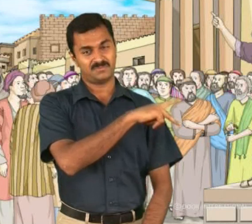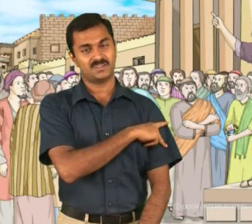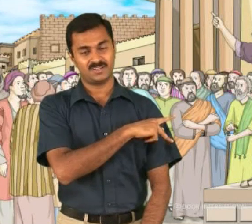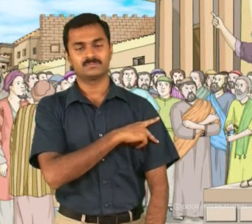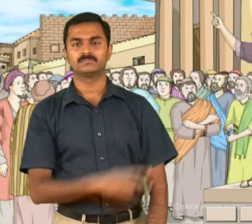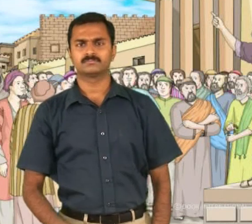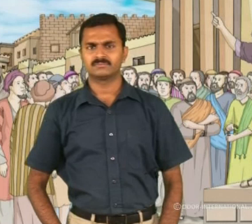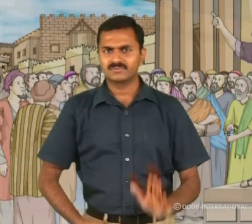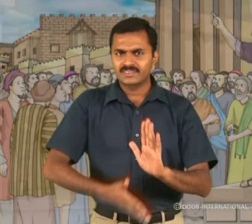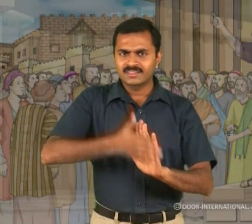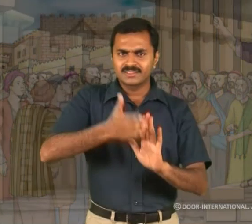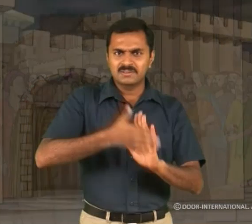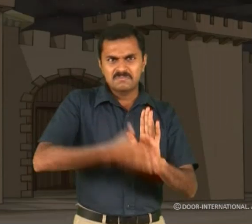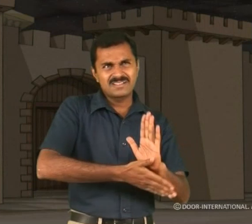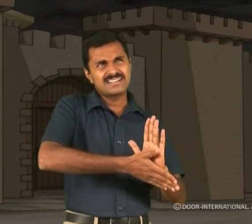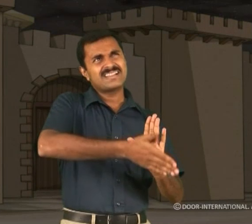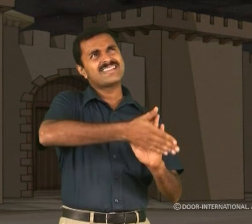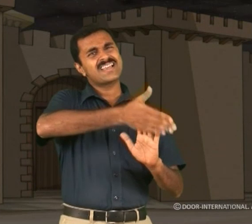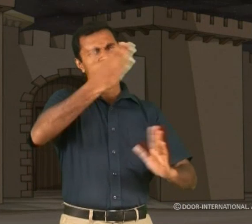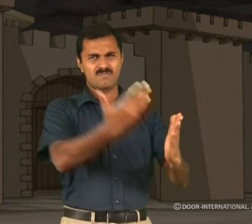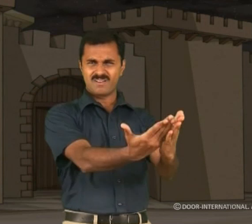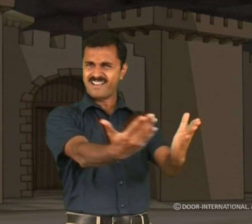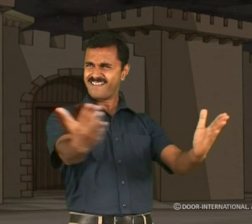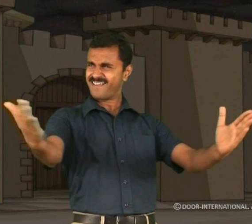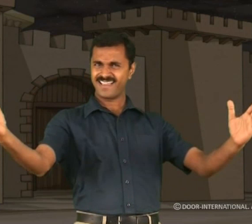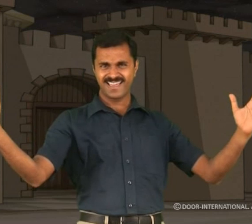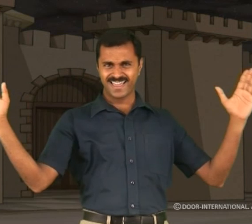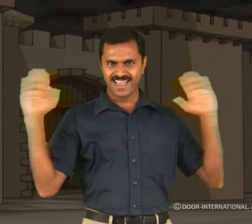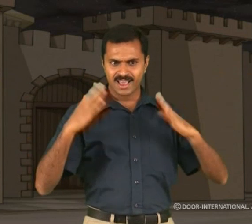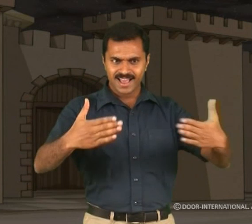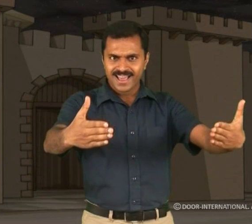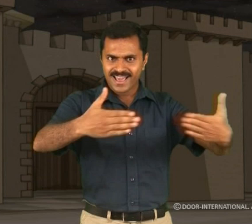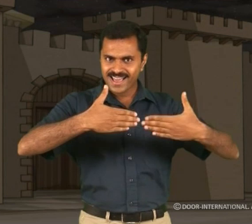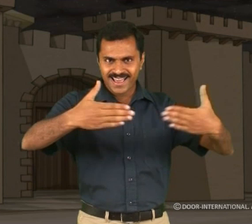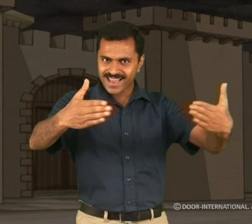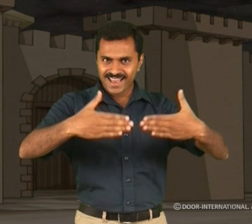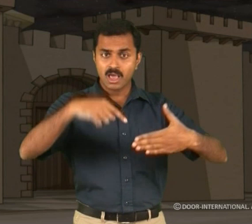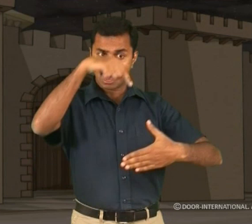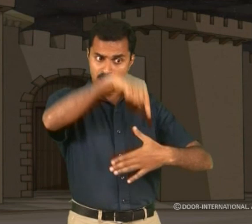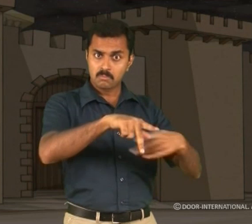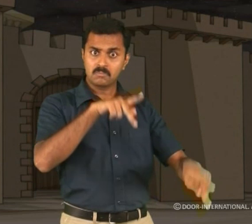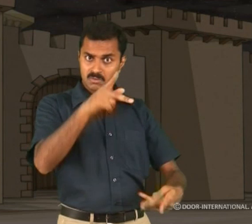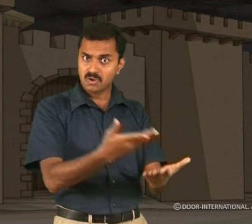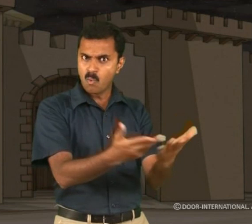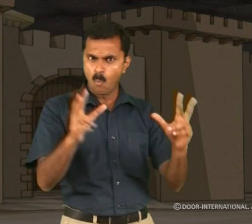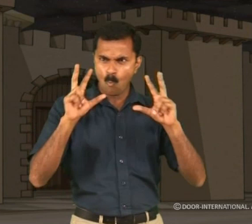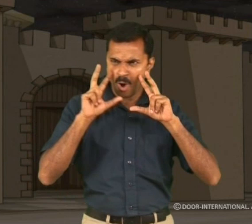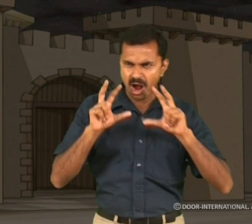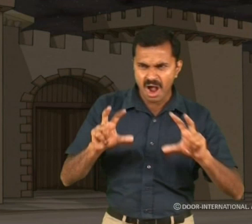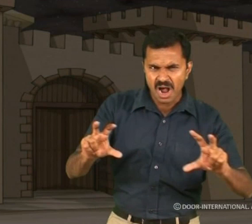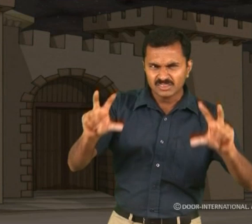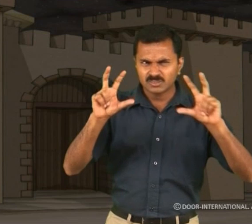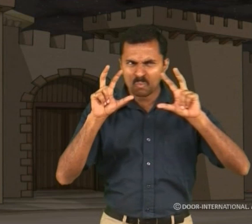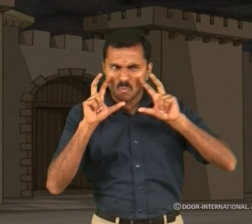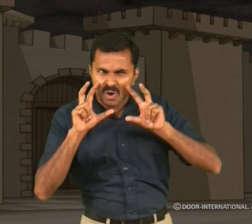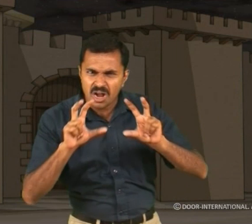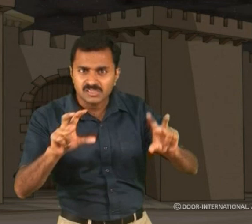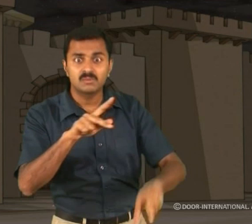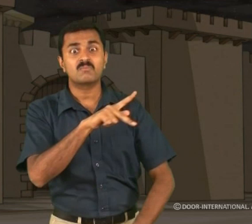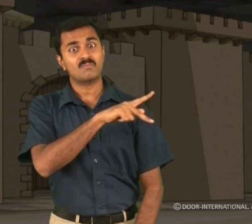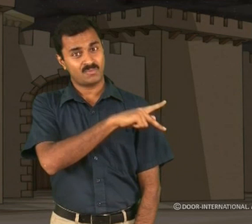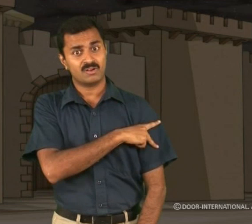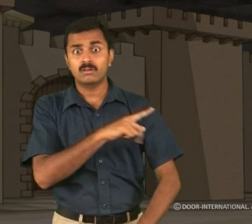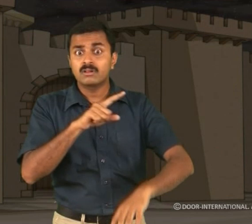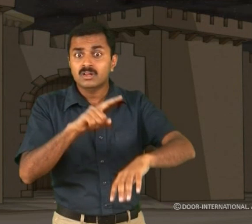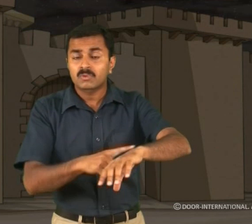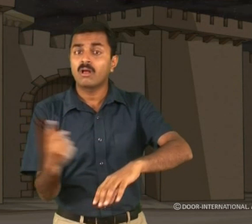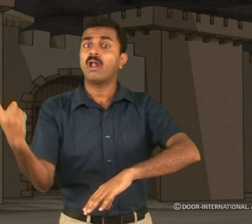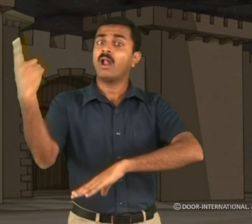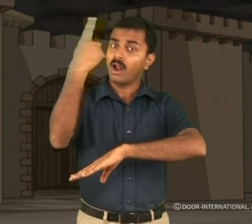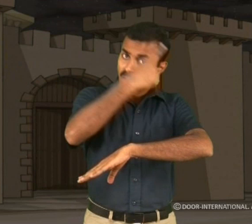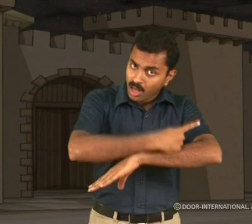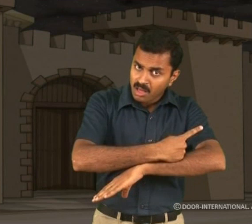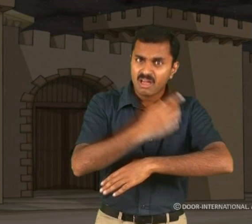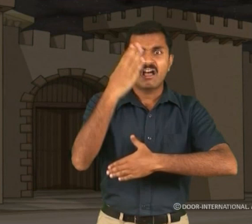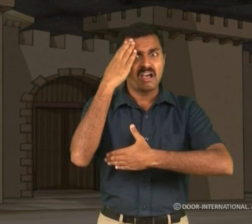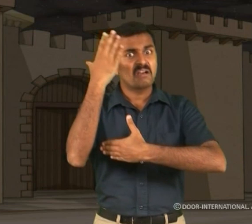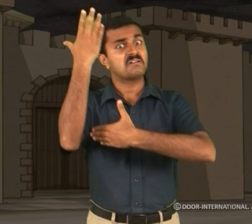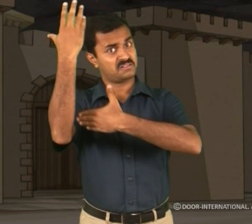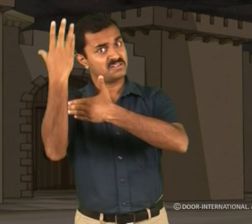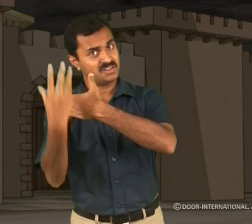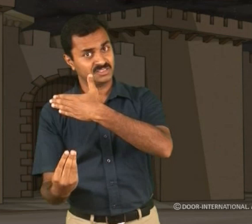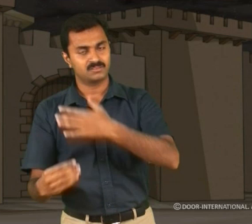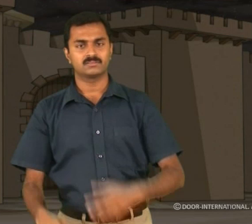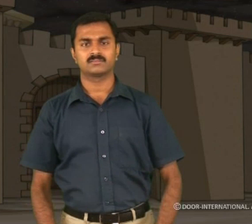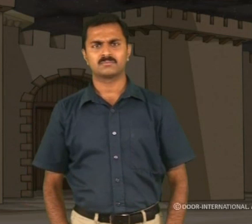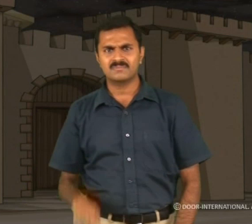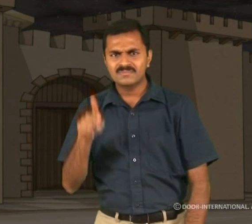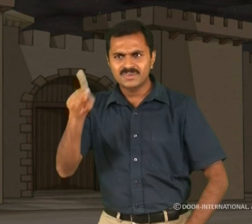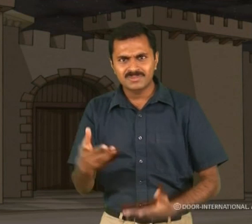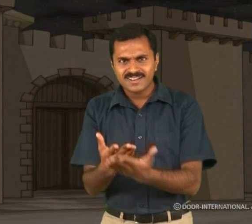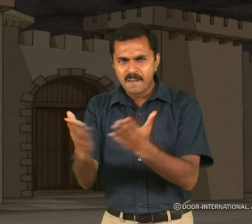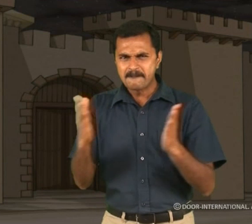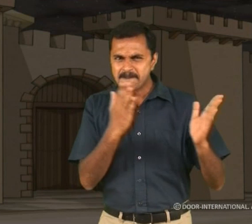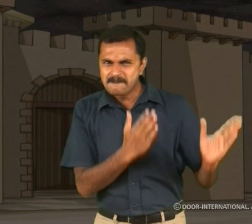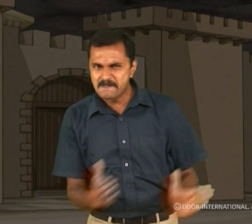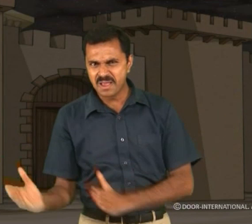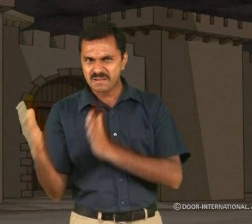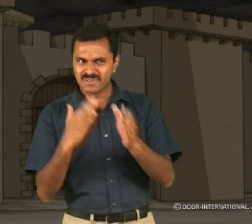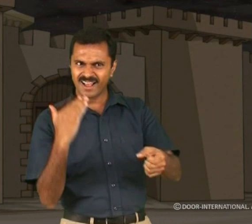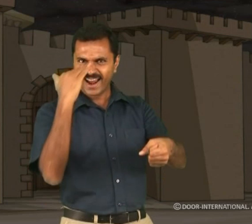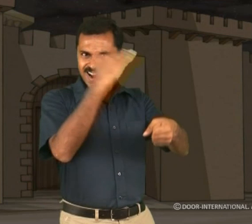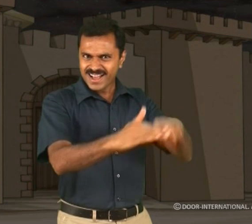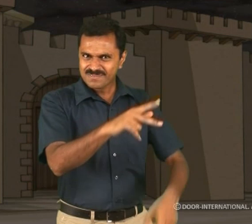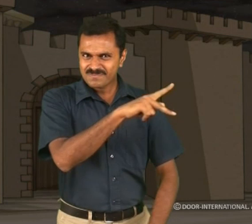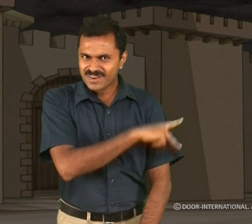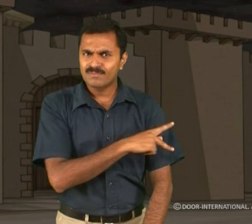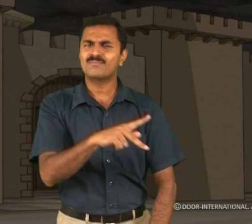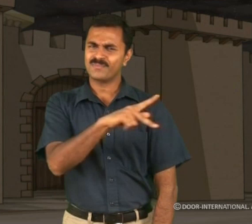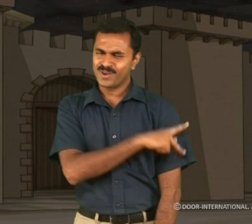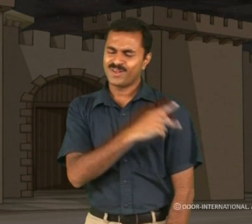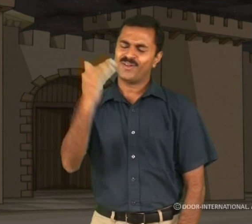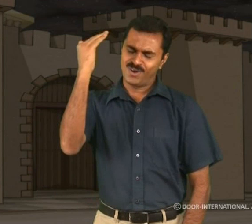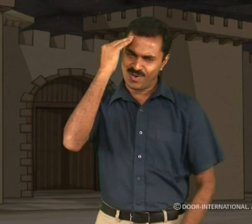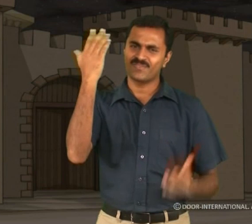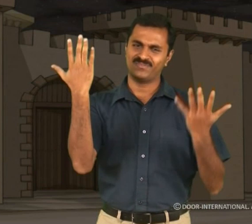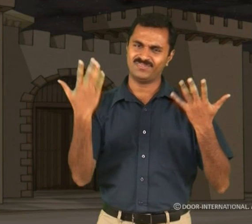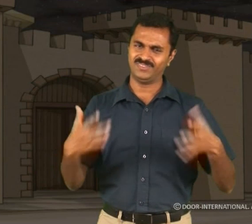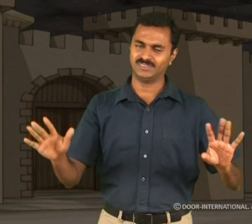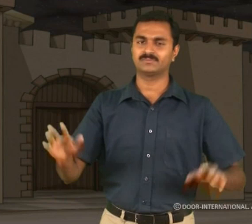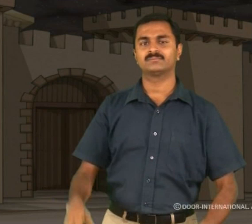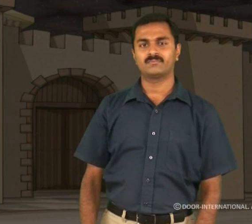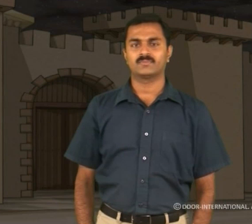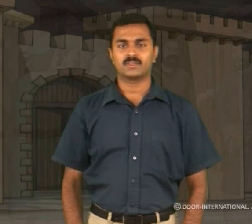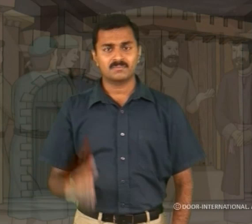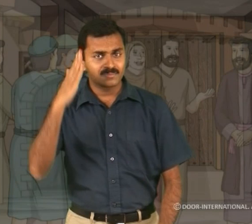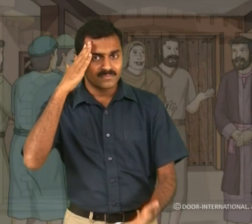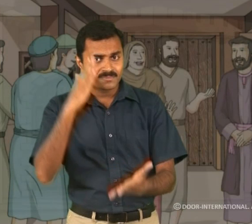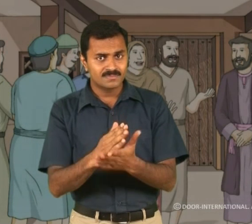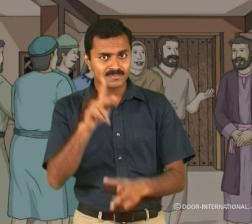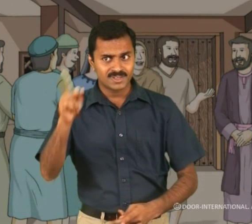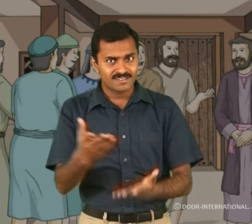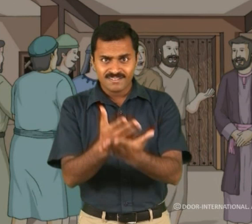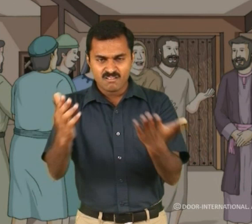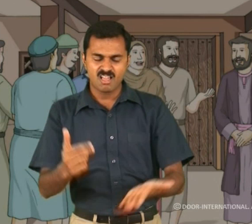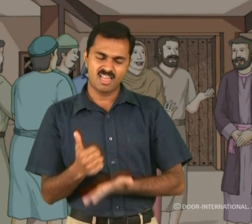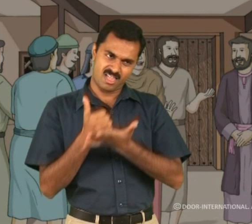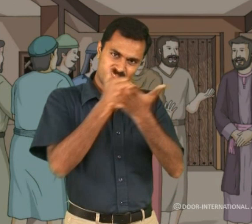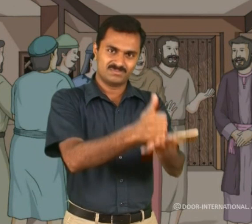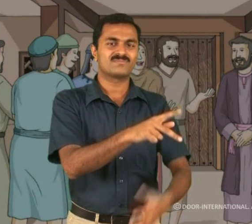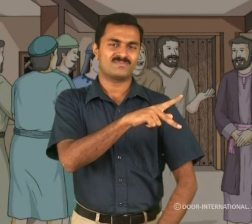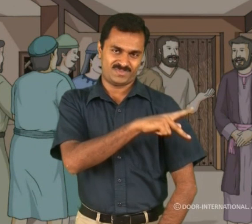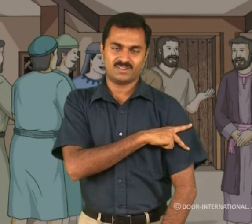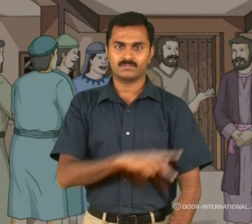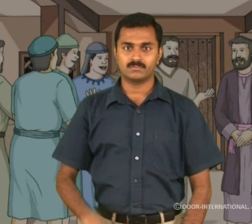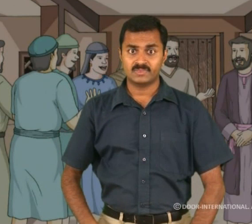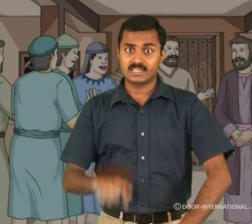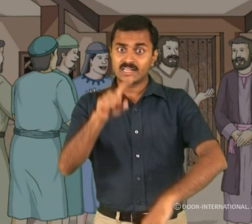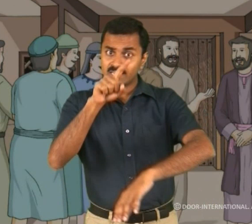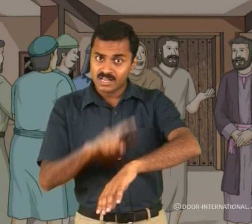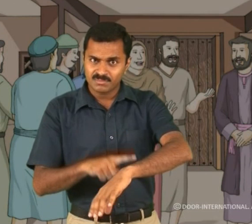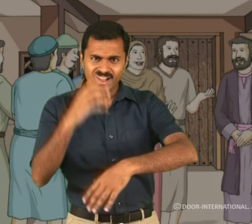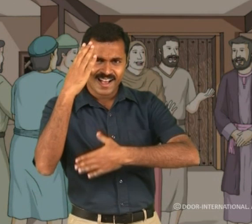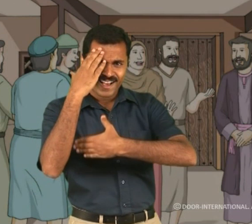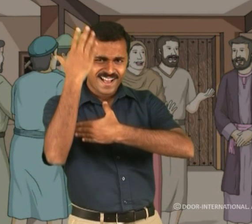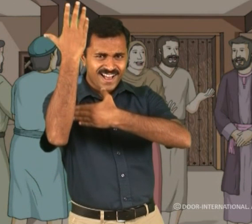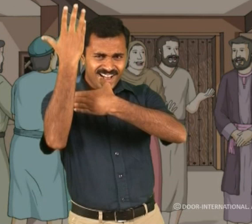Day and night they watched the city gates in order to kill him.